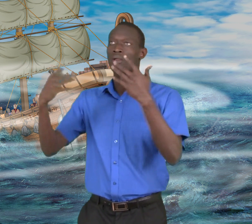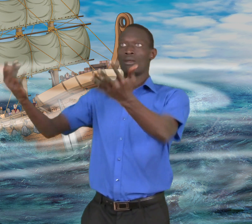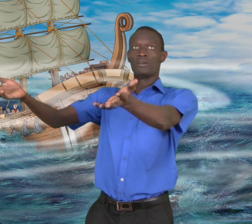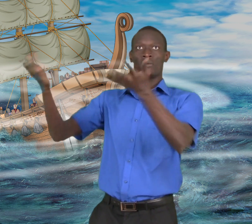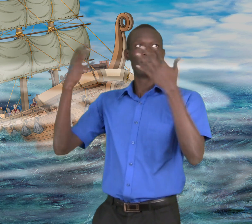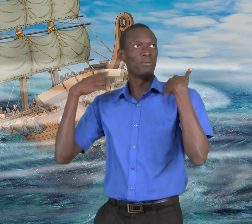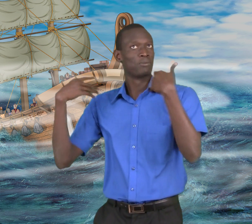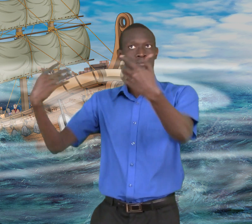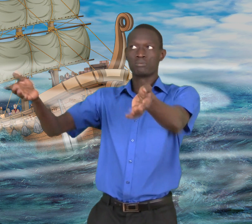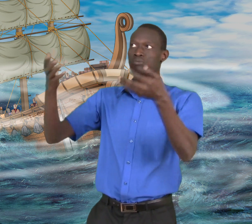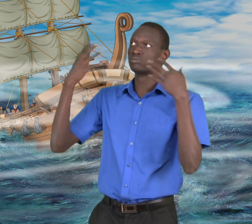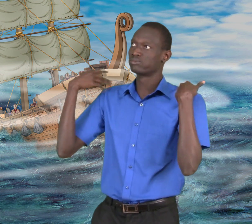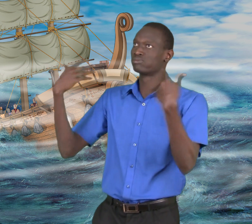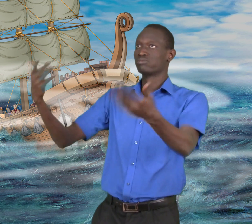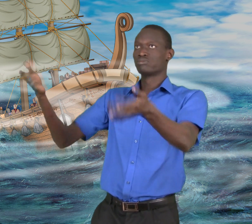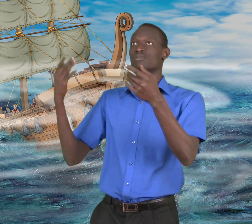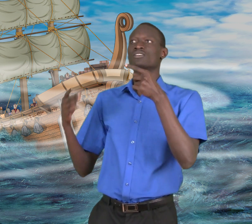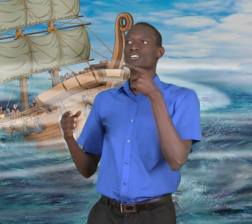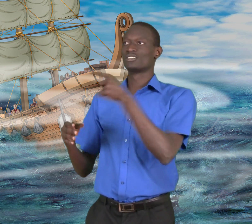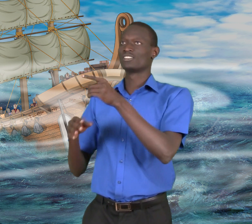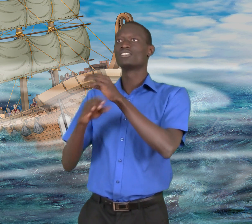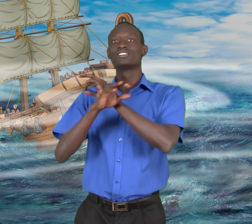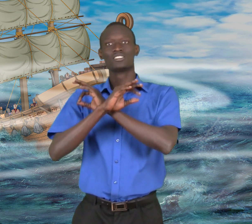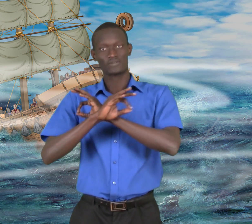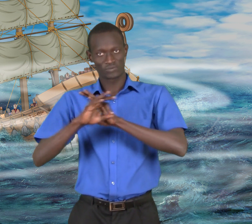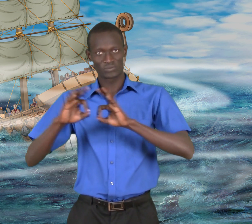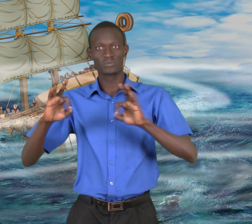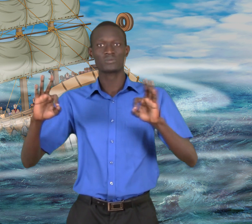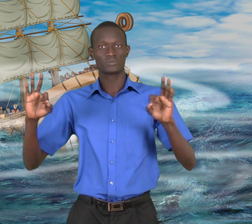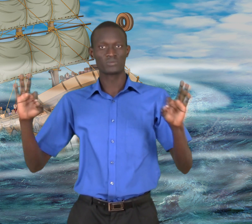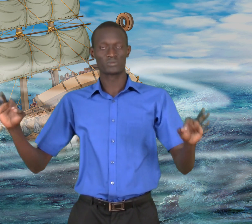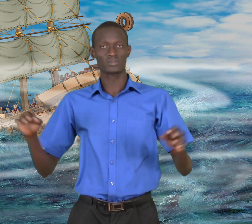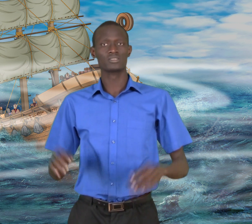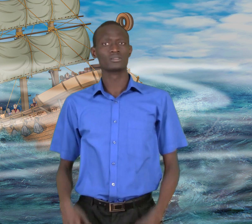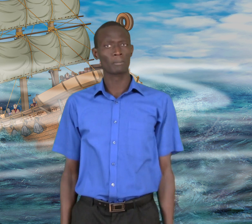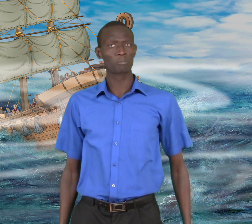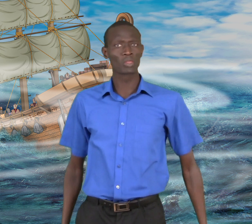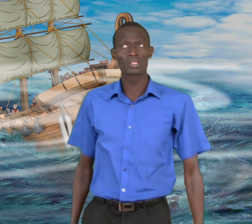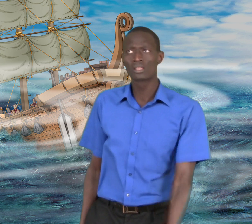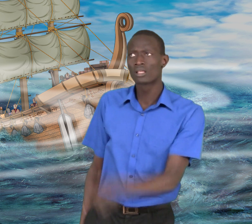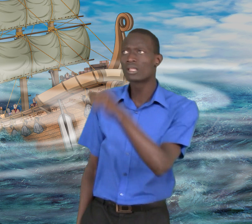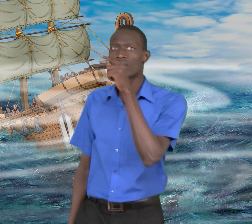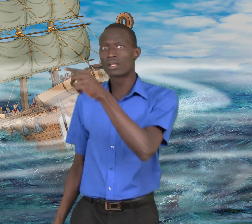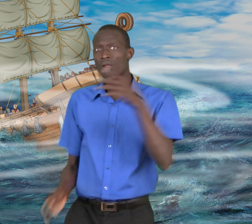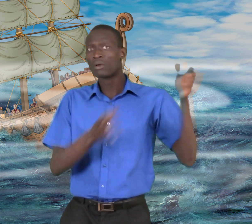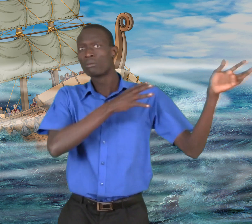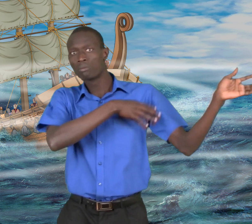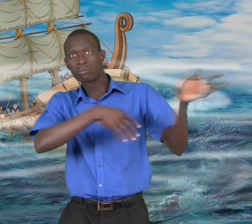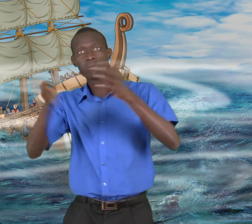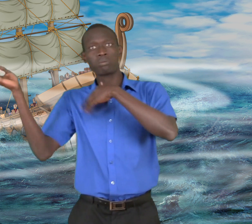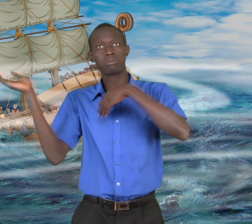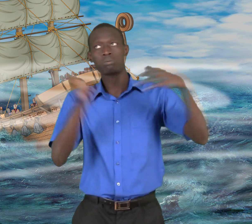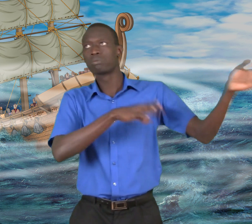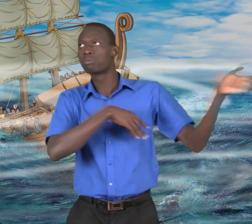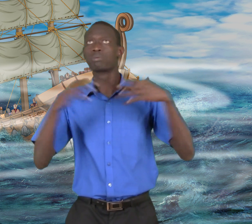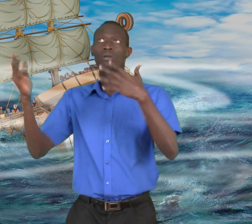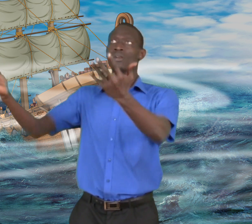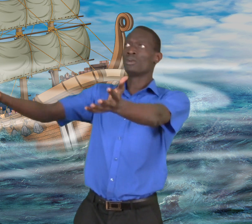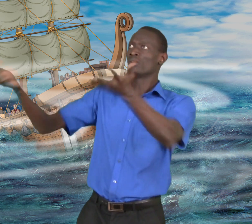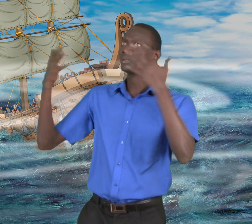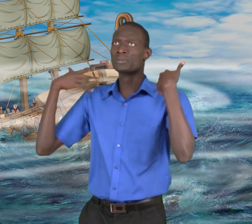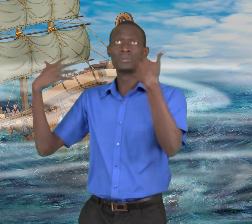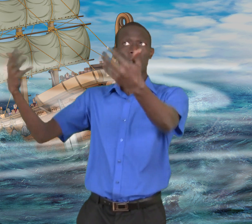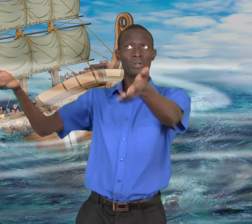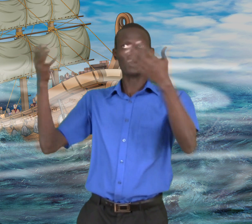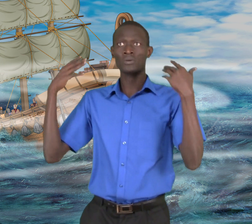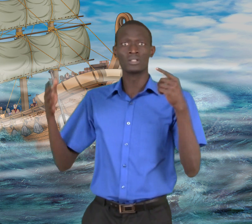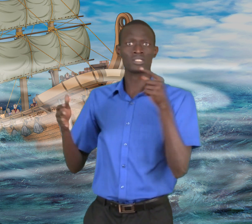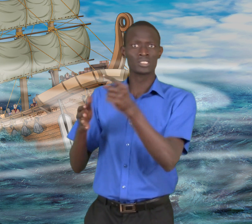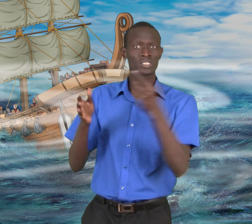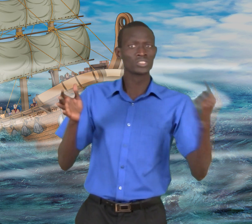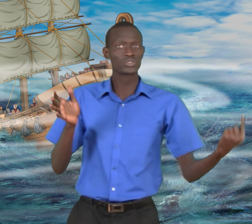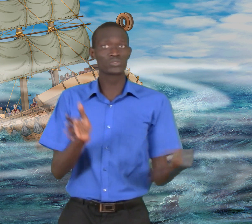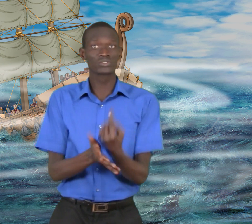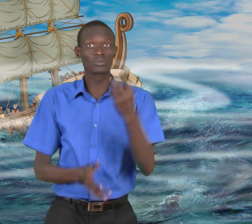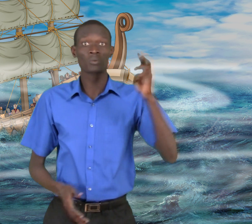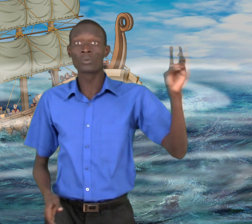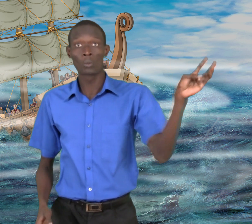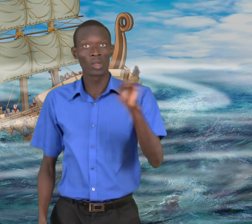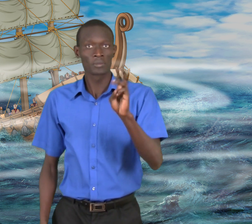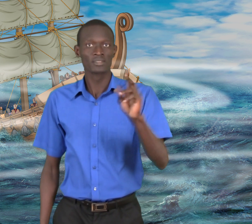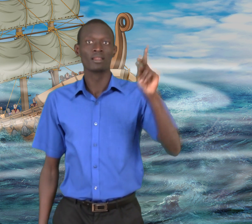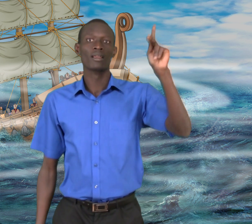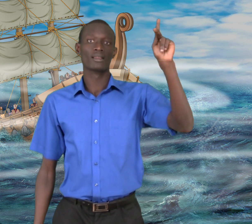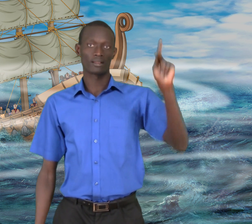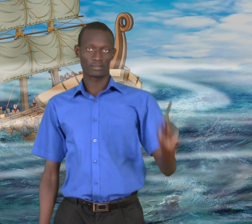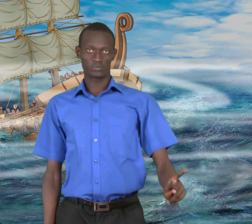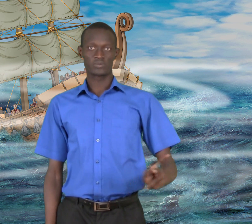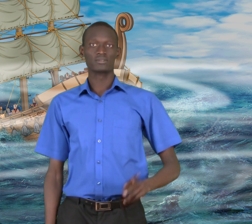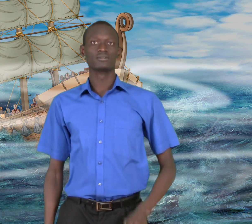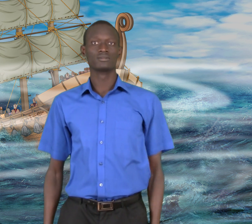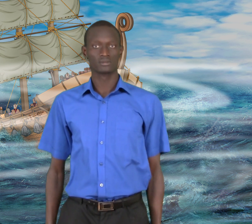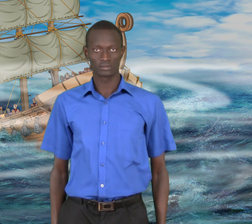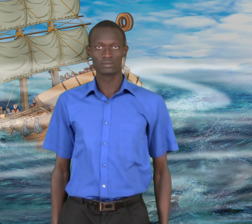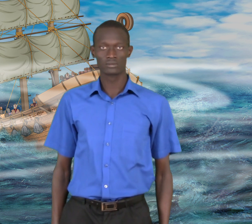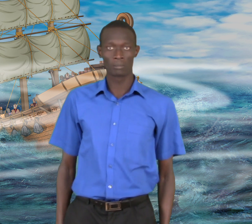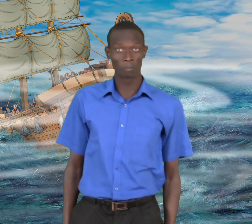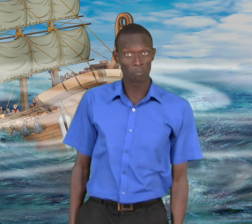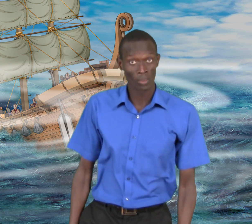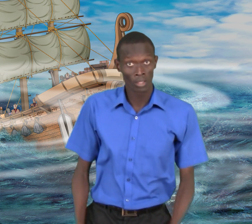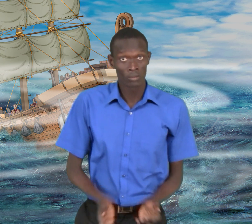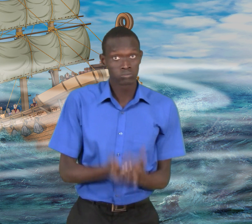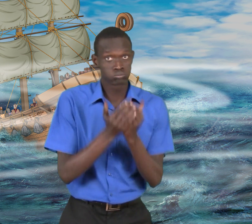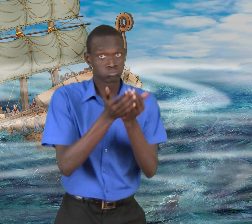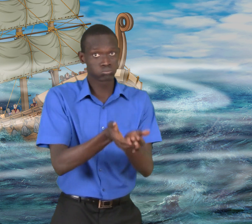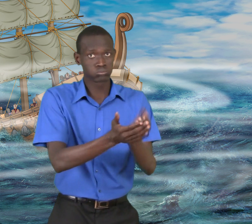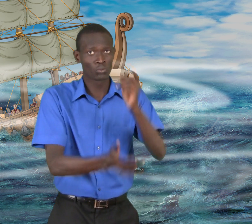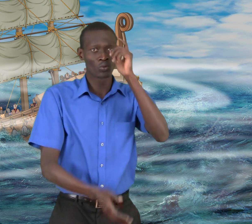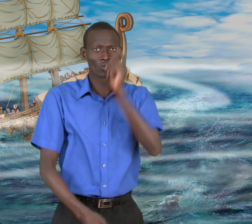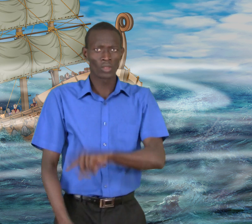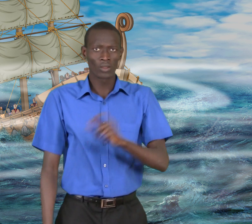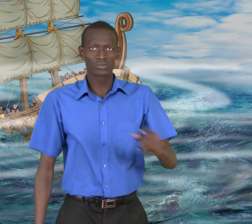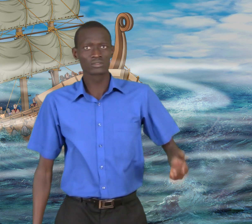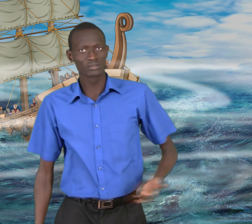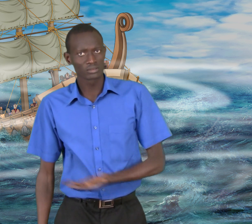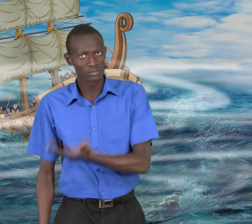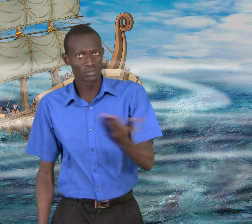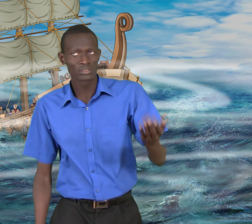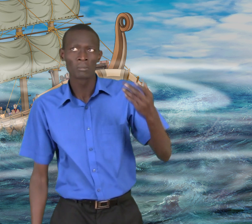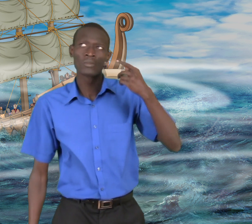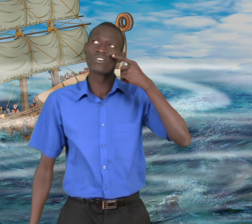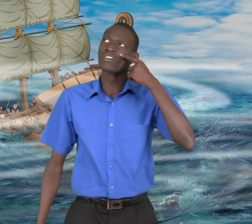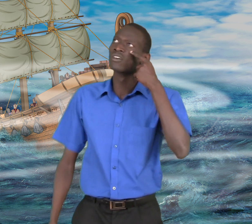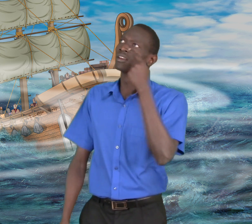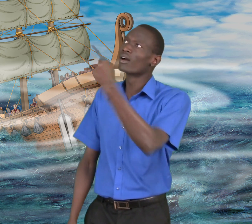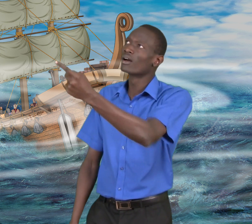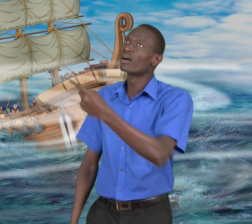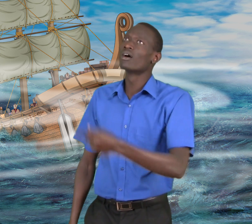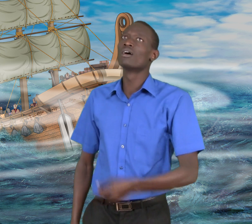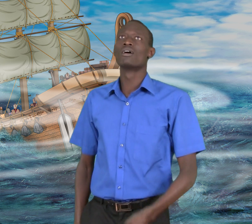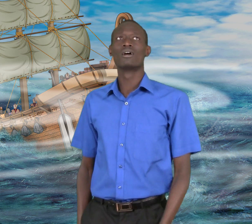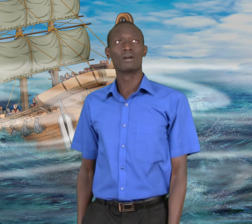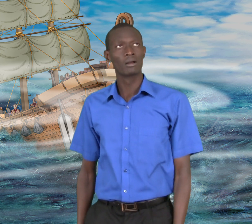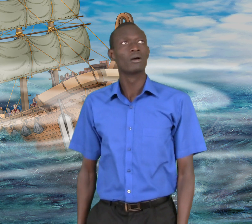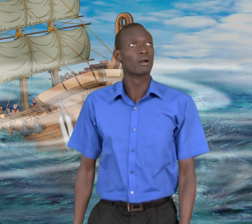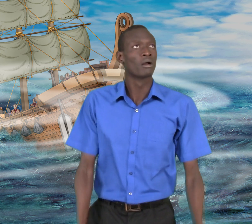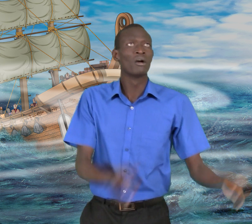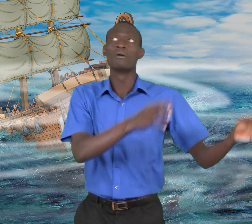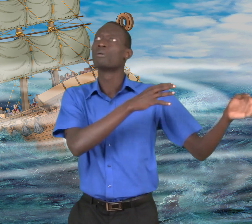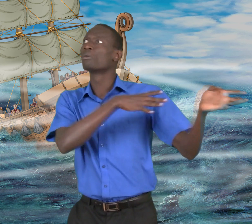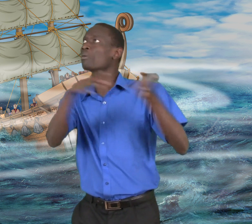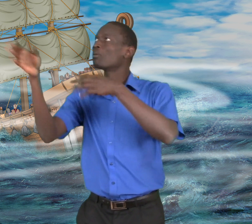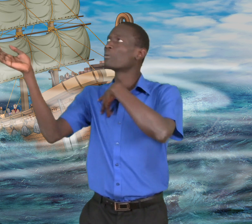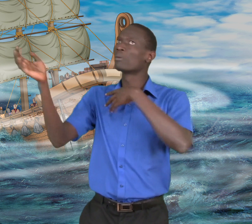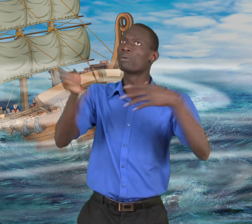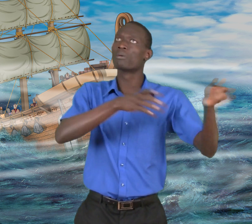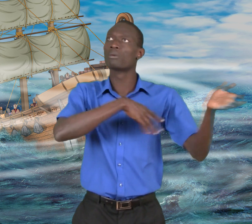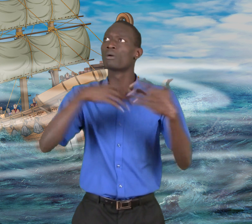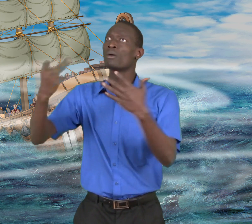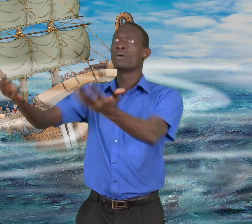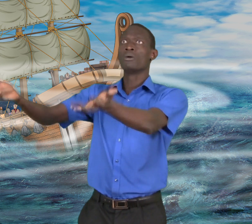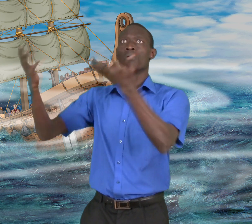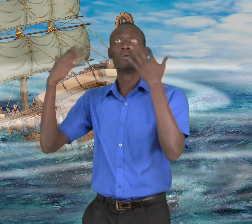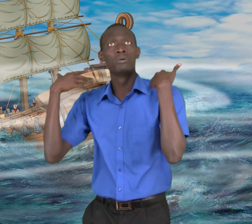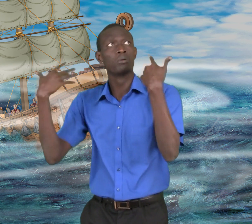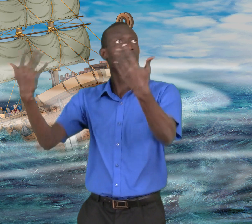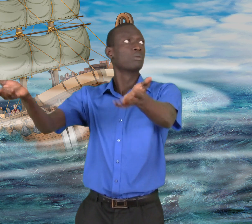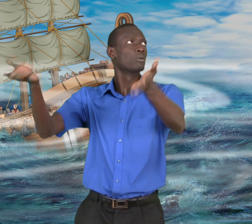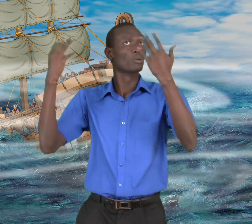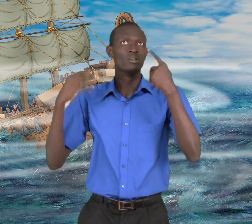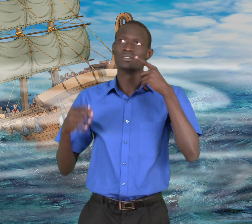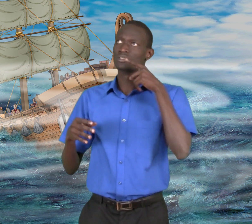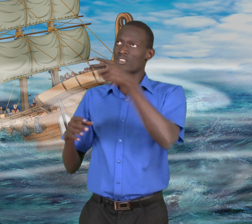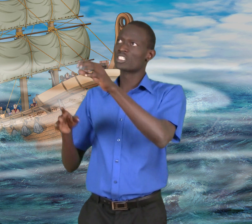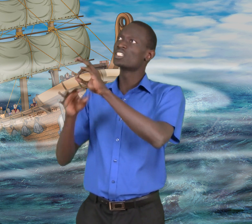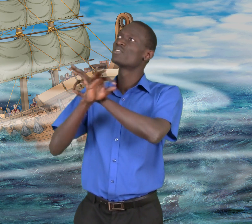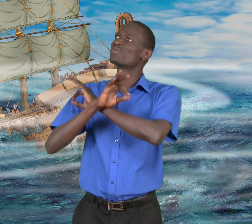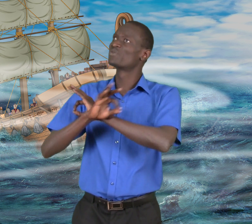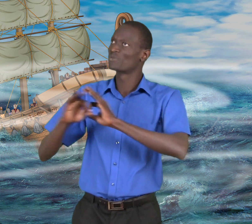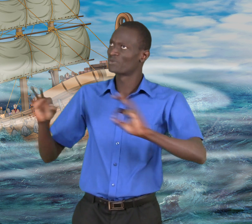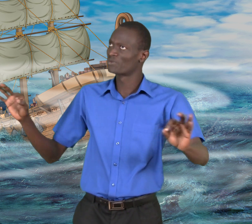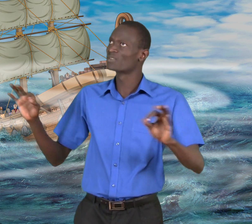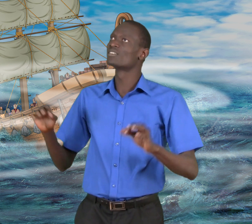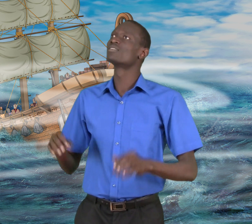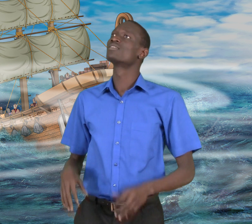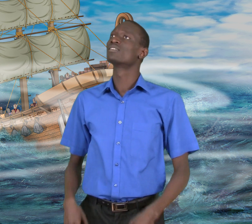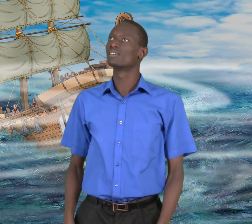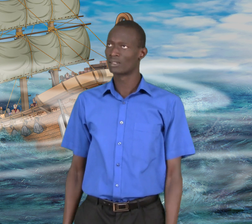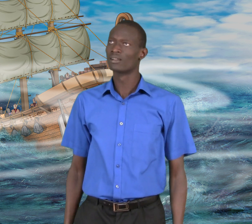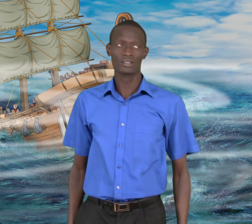Phoenix was a harbor in Crete facing both southwest and northwest.